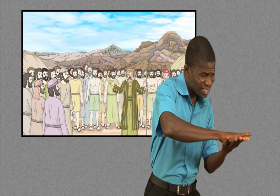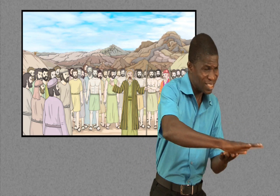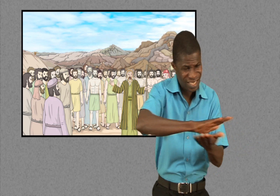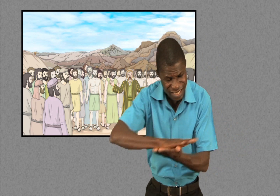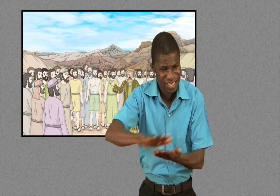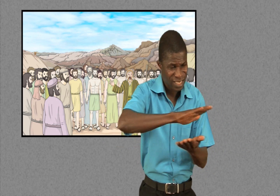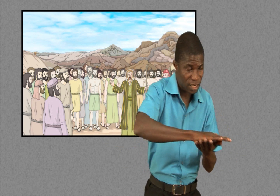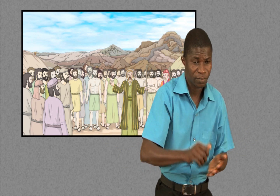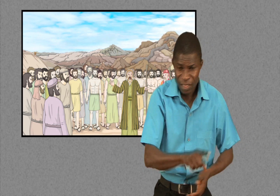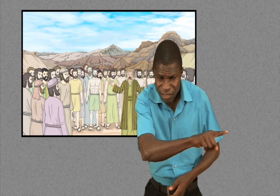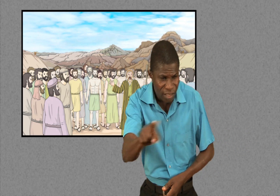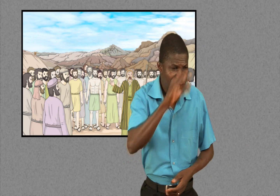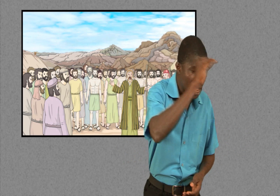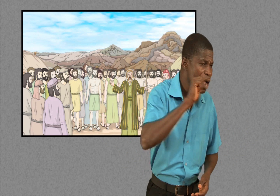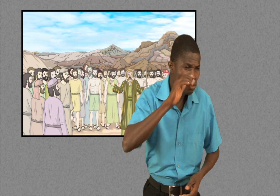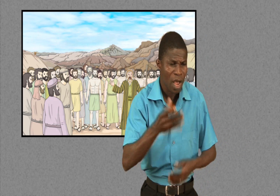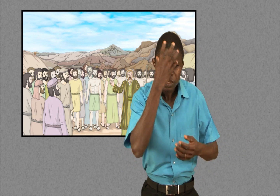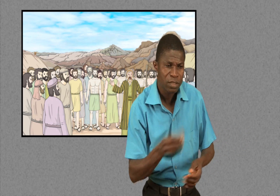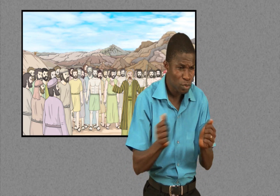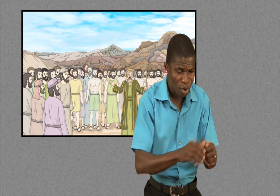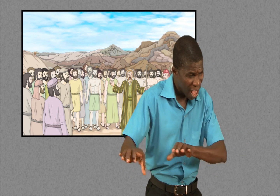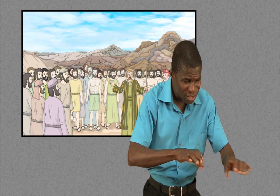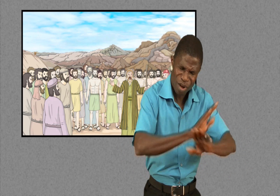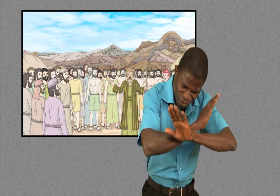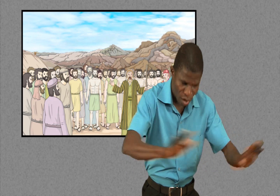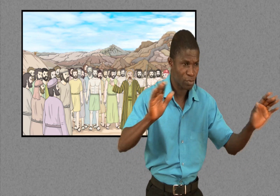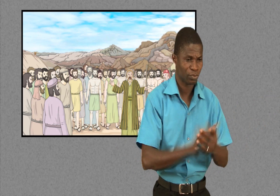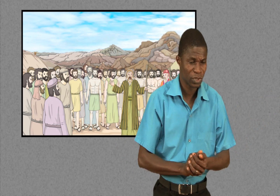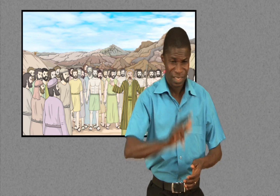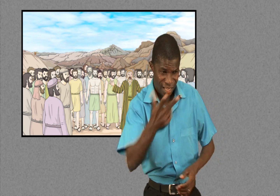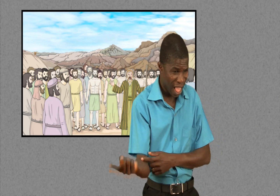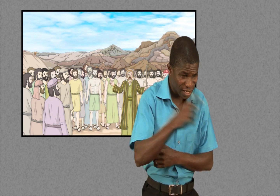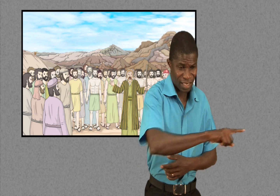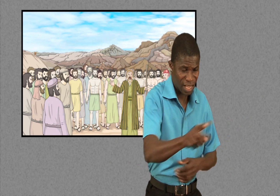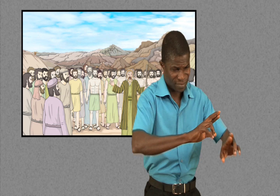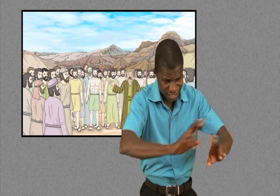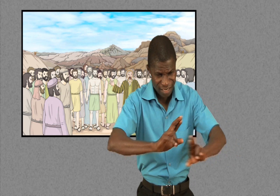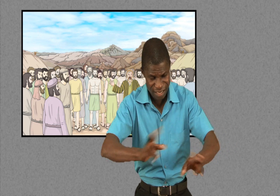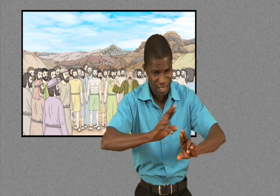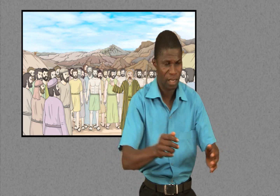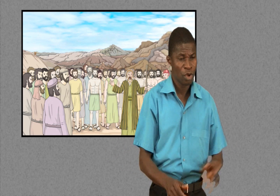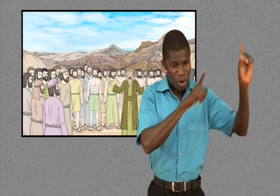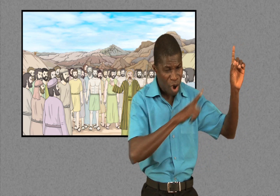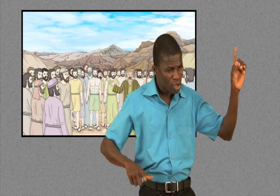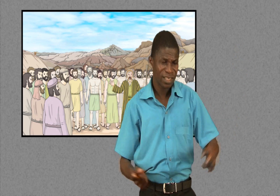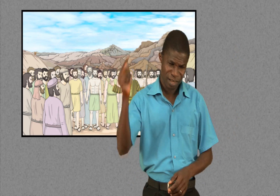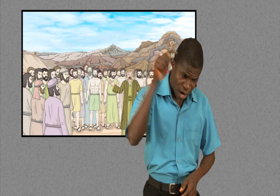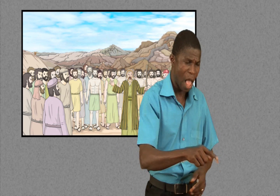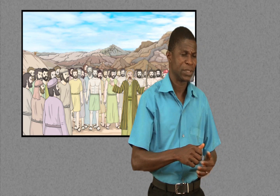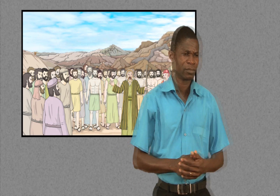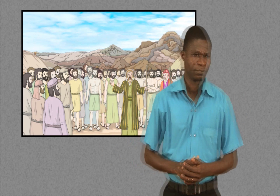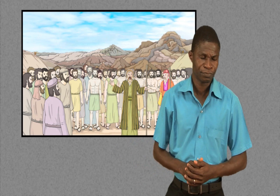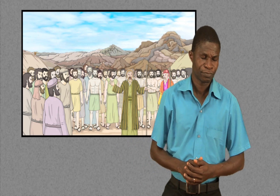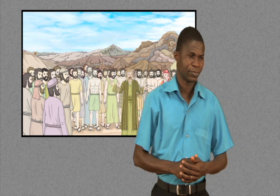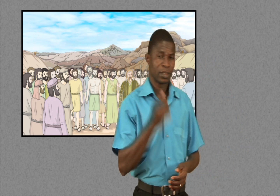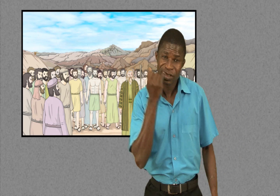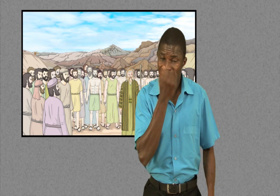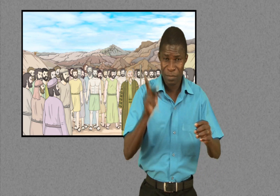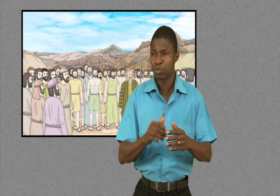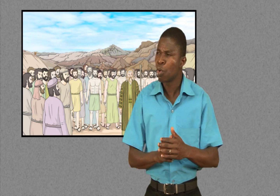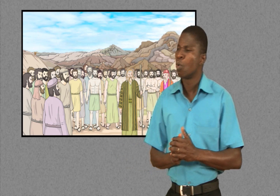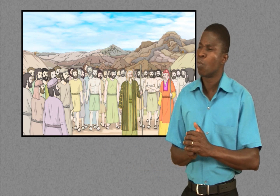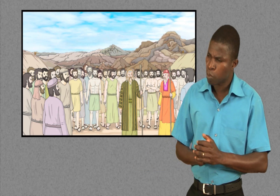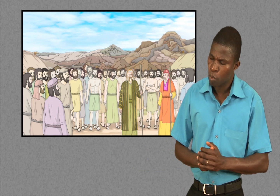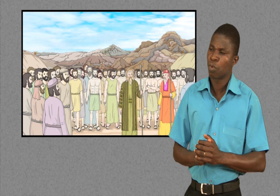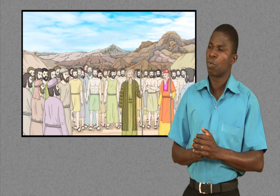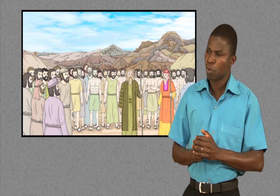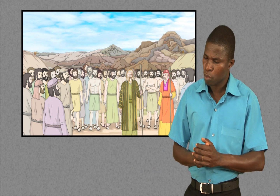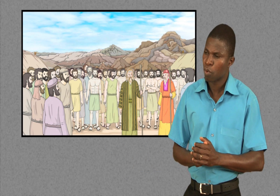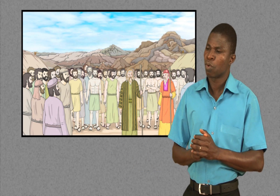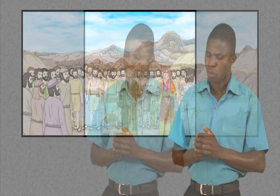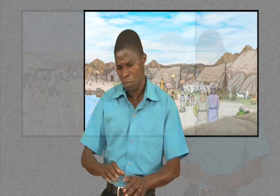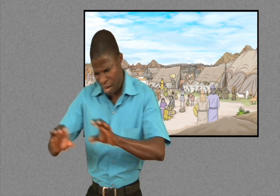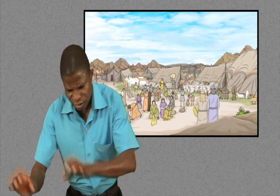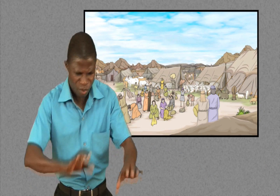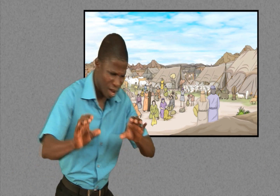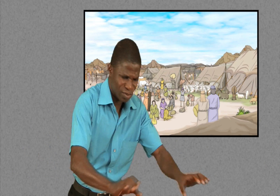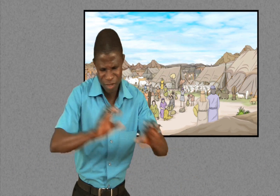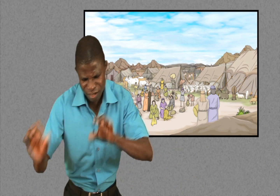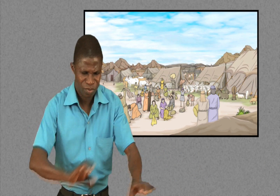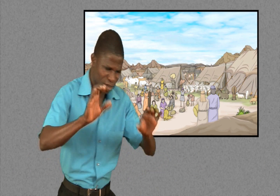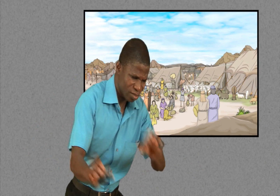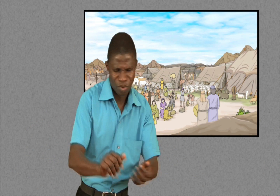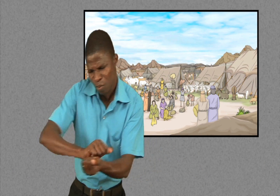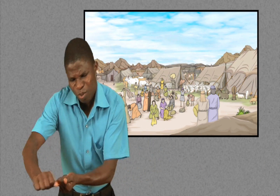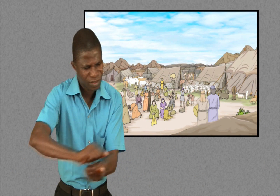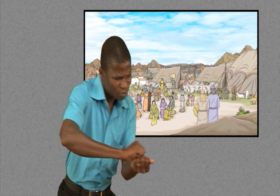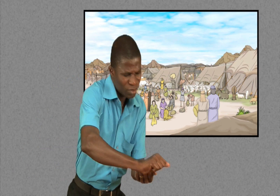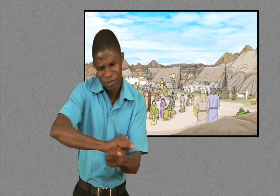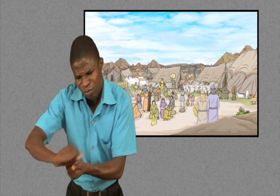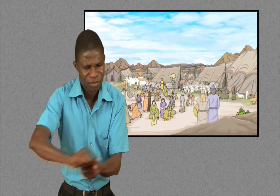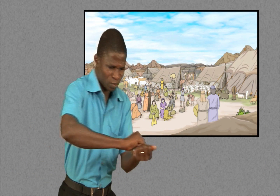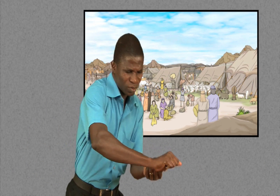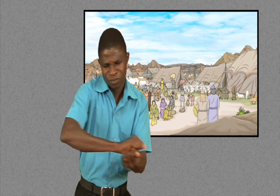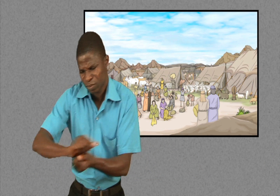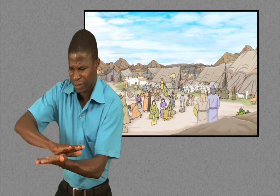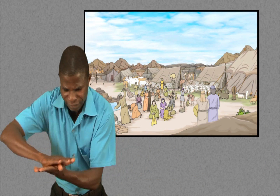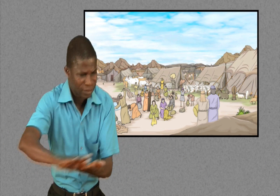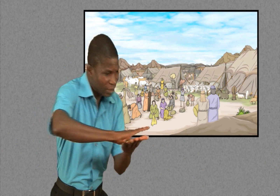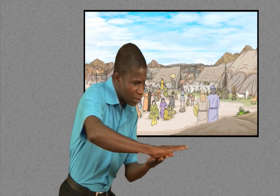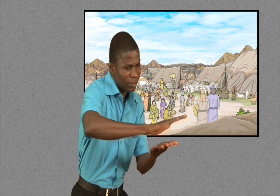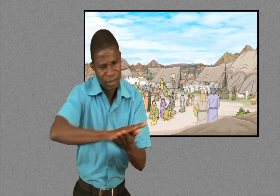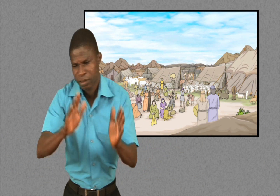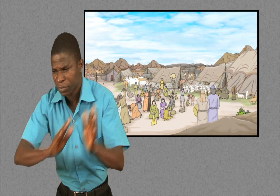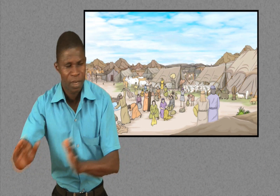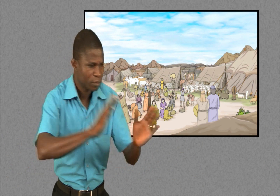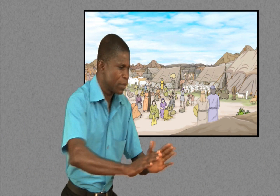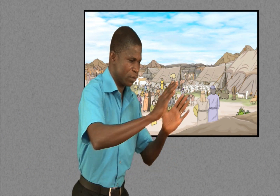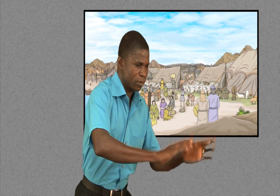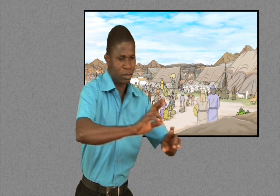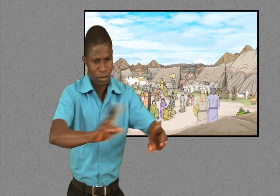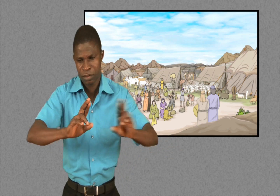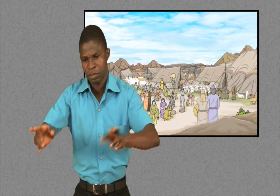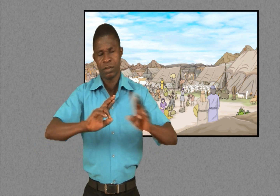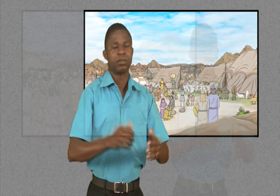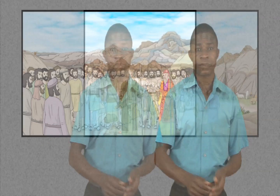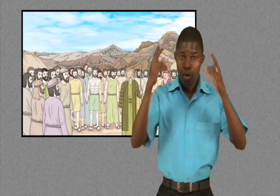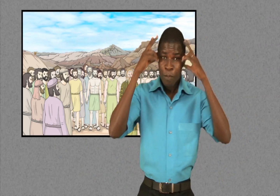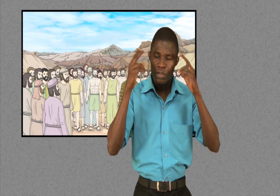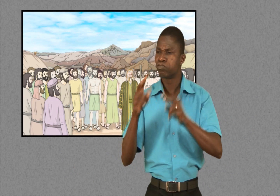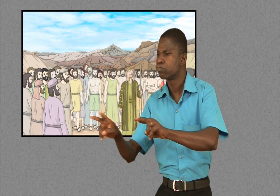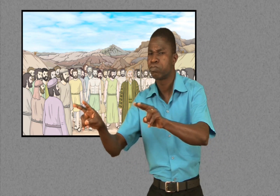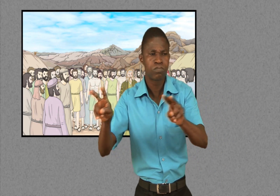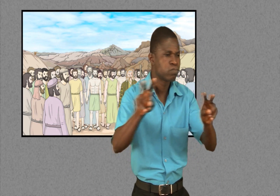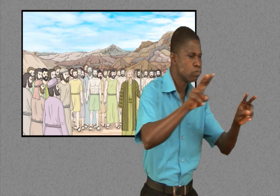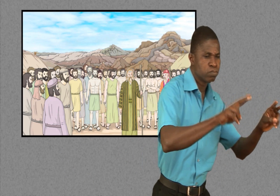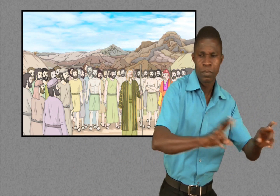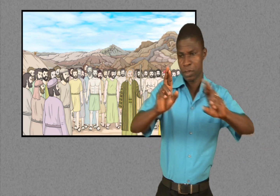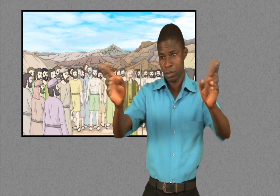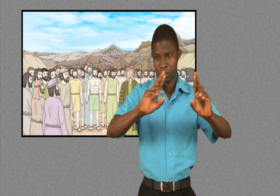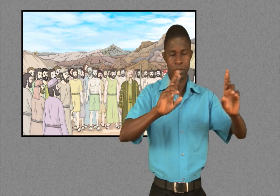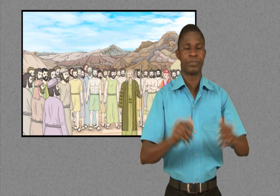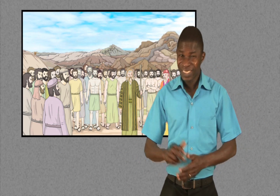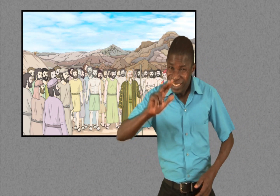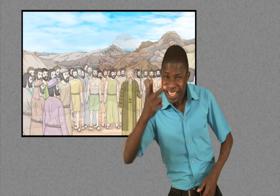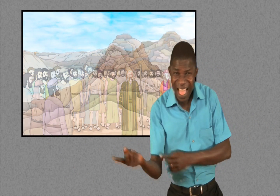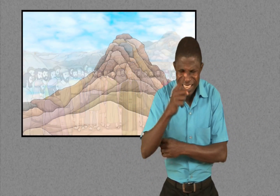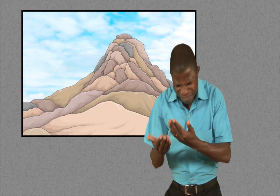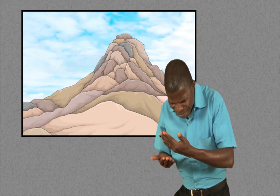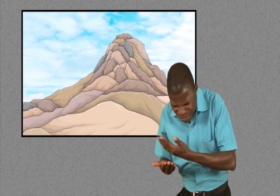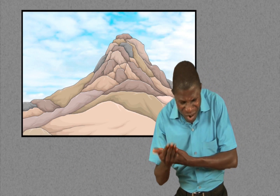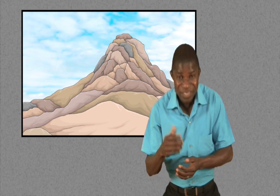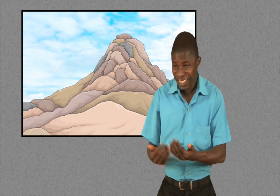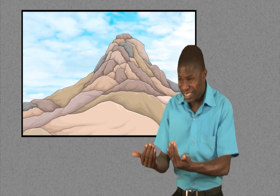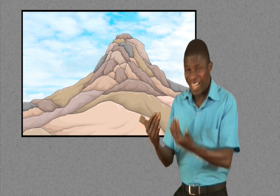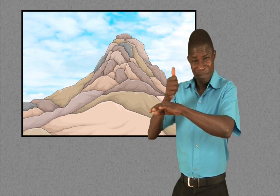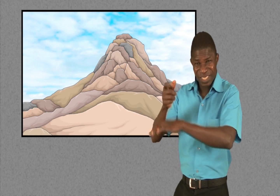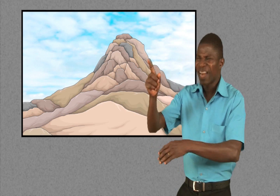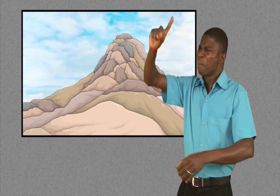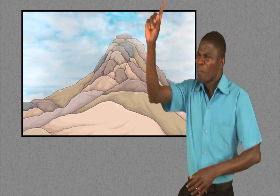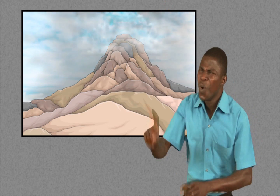When Moses came down from the mountain to the people, he consecrated them, and they washed their clothes. “Be prepared for the third day,” he said to the people. “Do not draw near to a woman.”